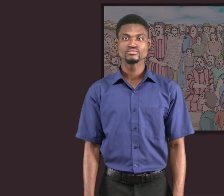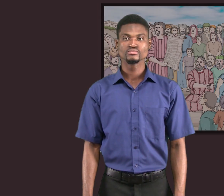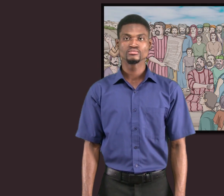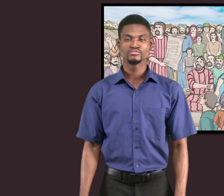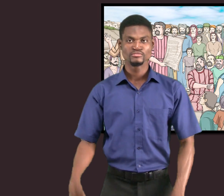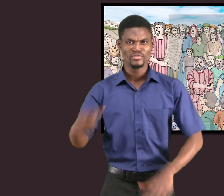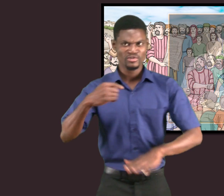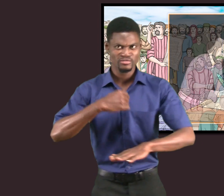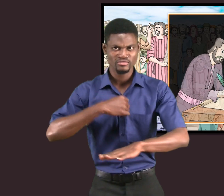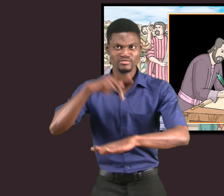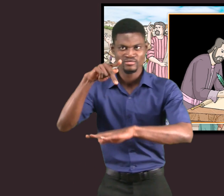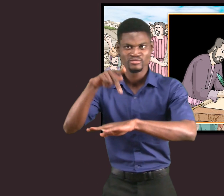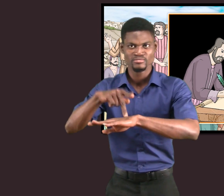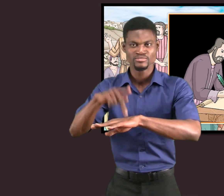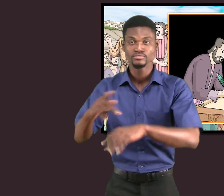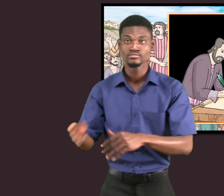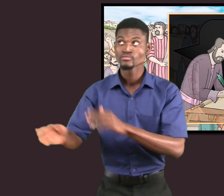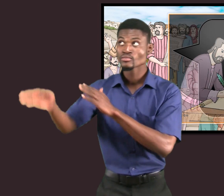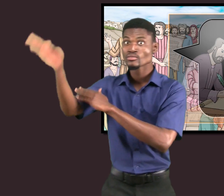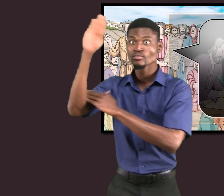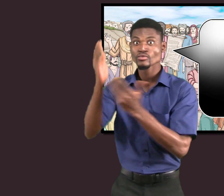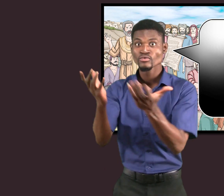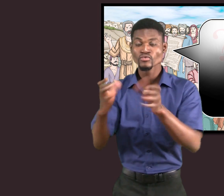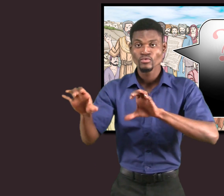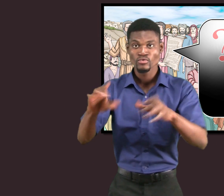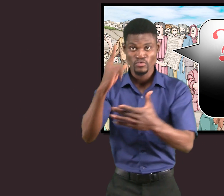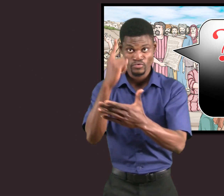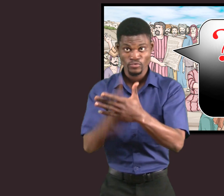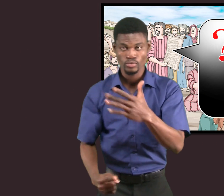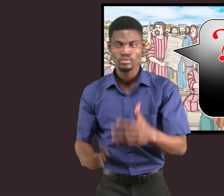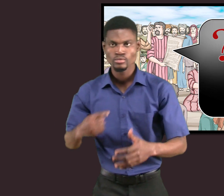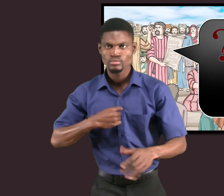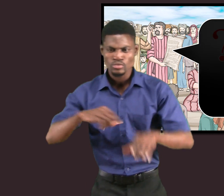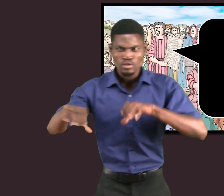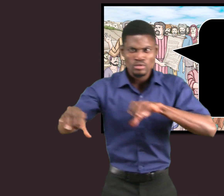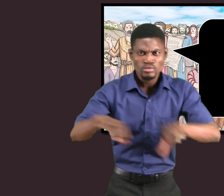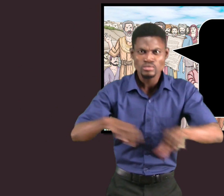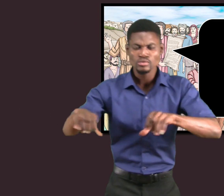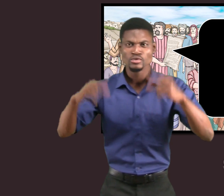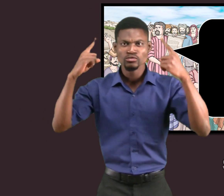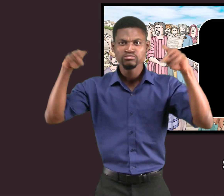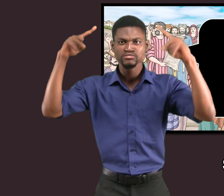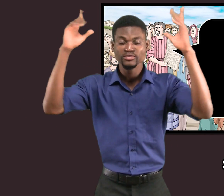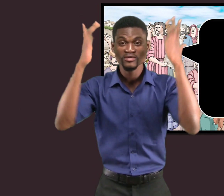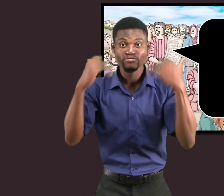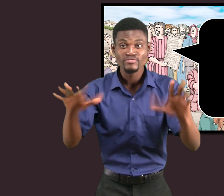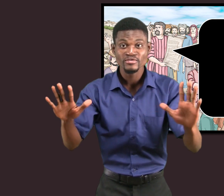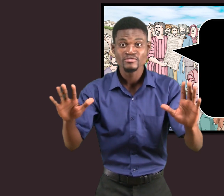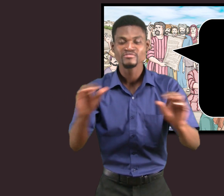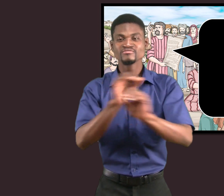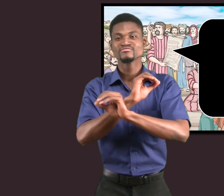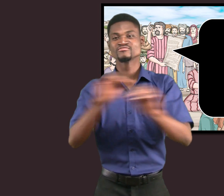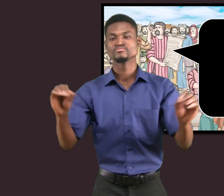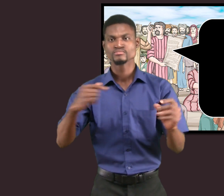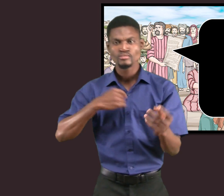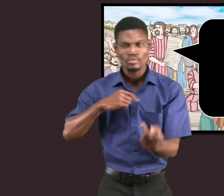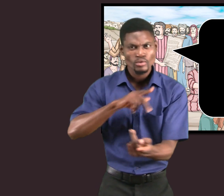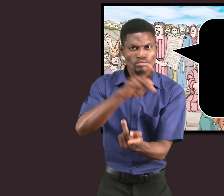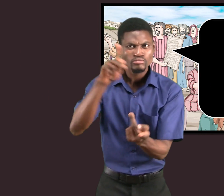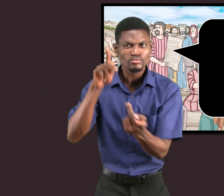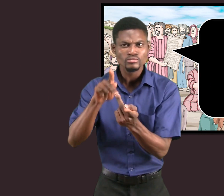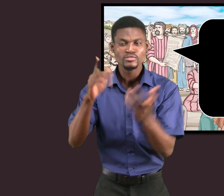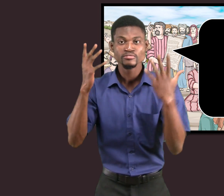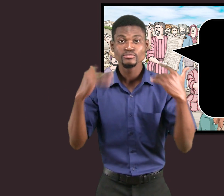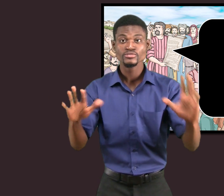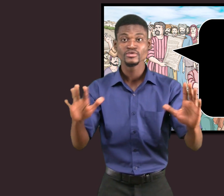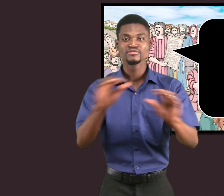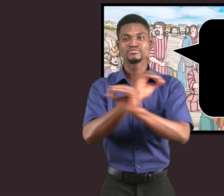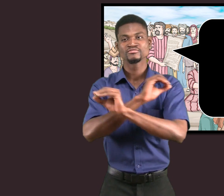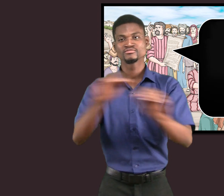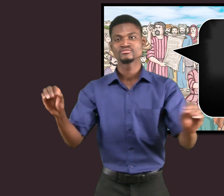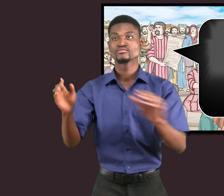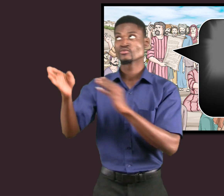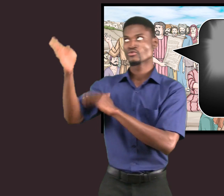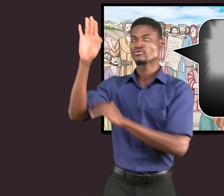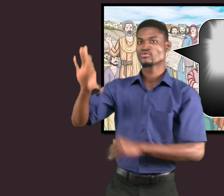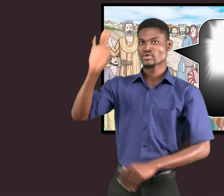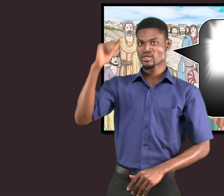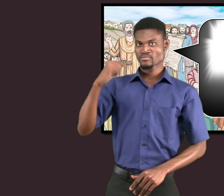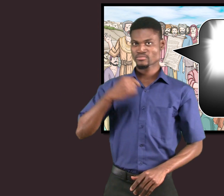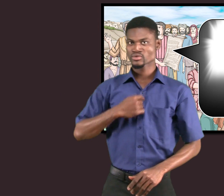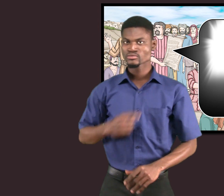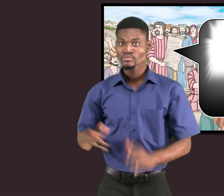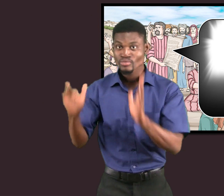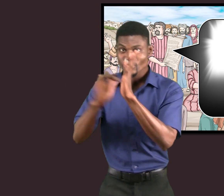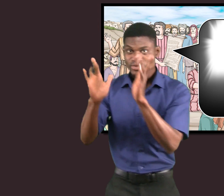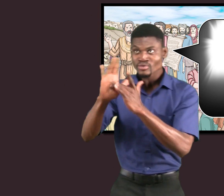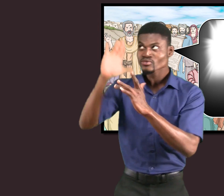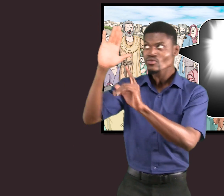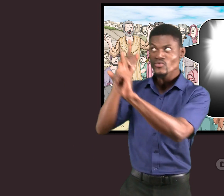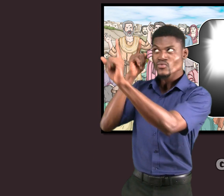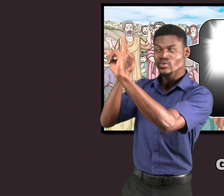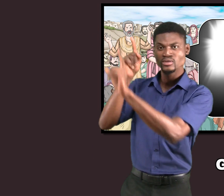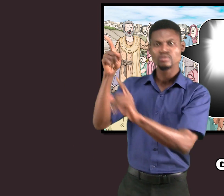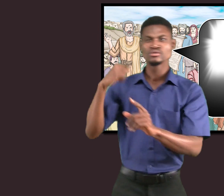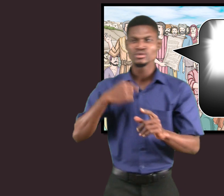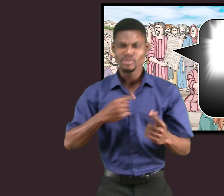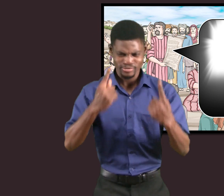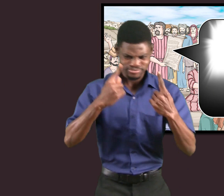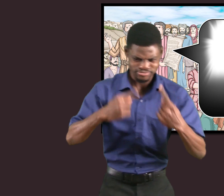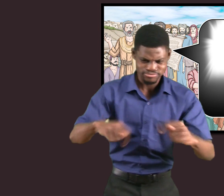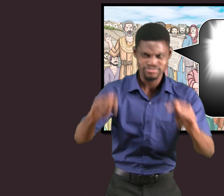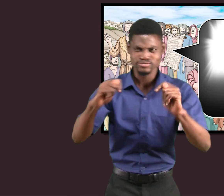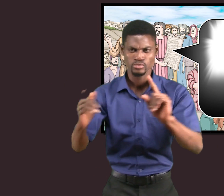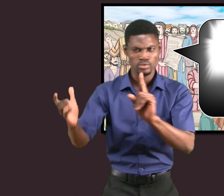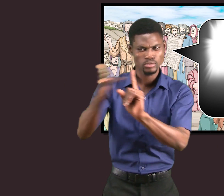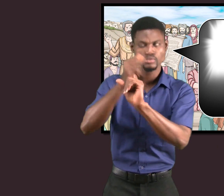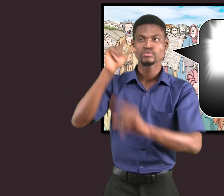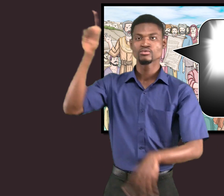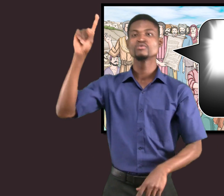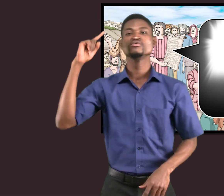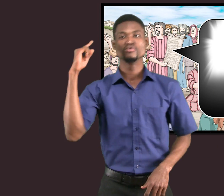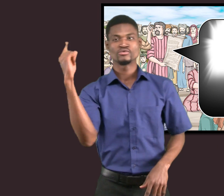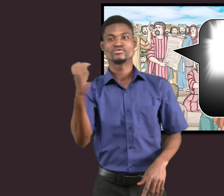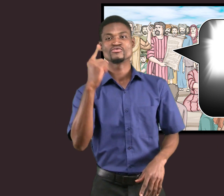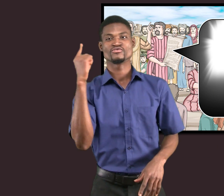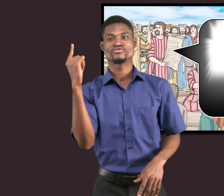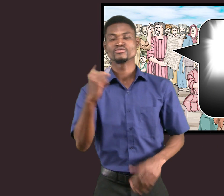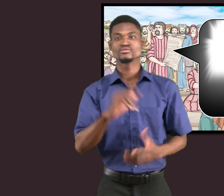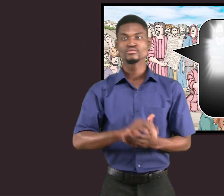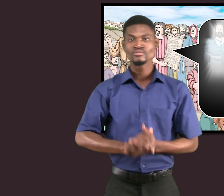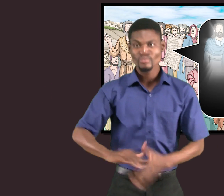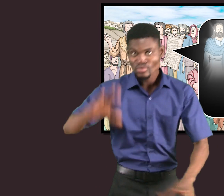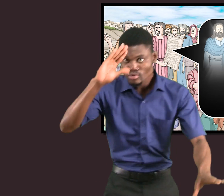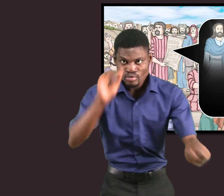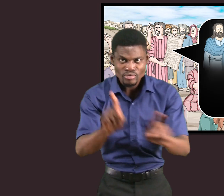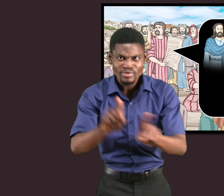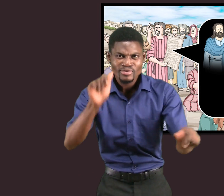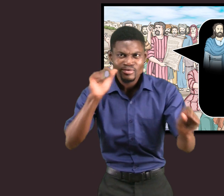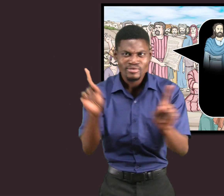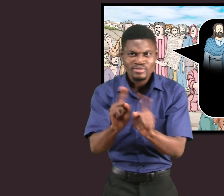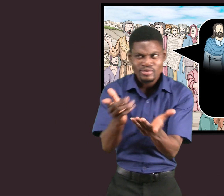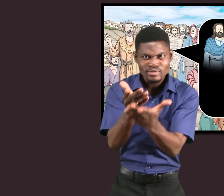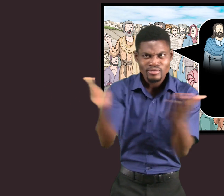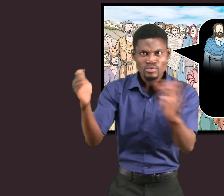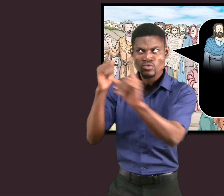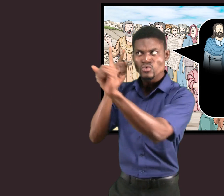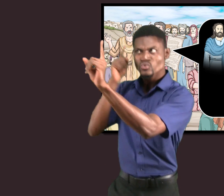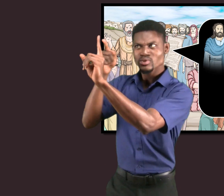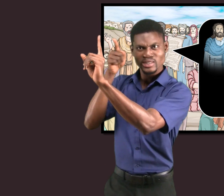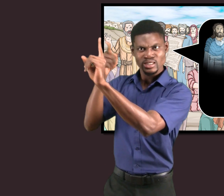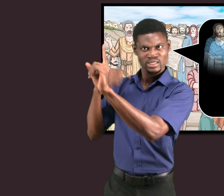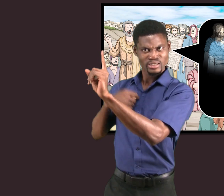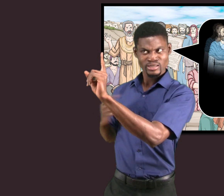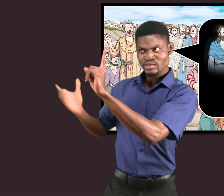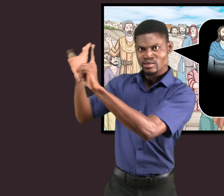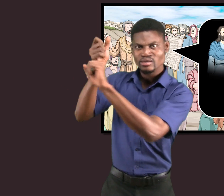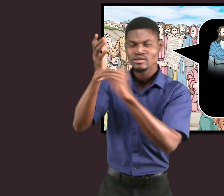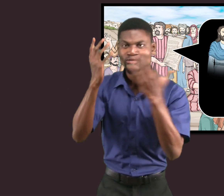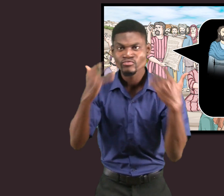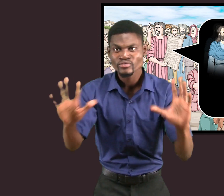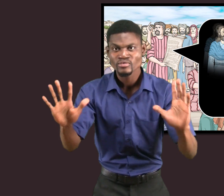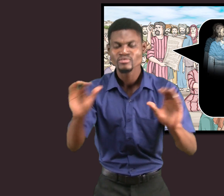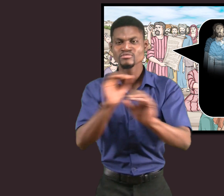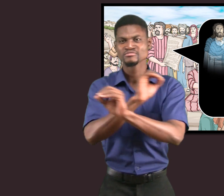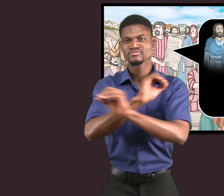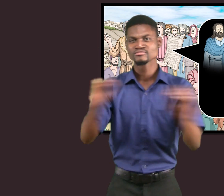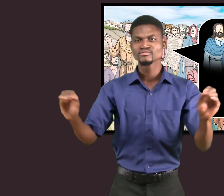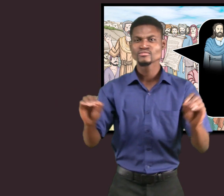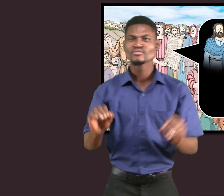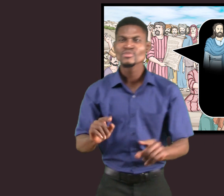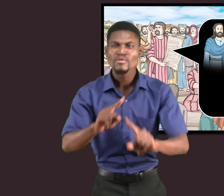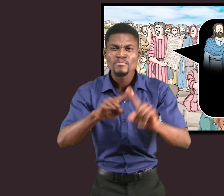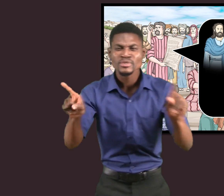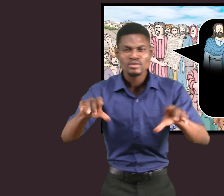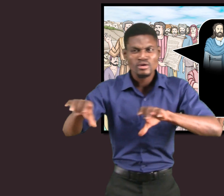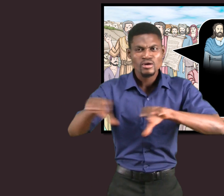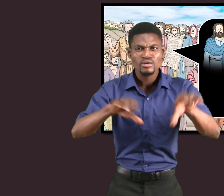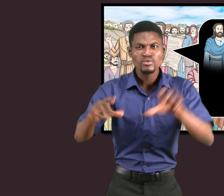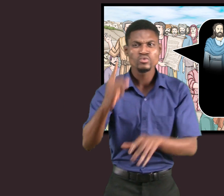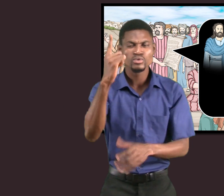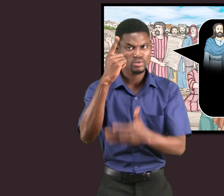Not that I have already obtained all this, or have already been made perfect, but I press on to take hold of that for which Christ Jesus took hold of me.